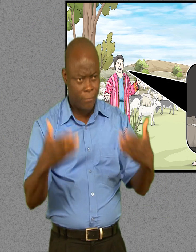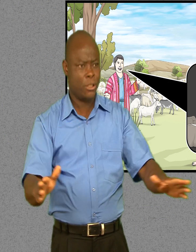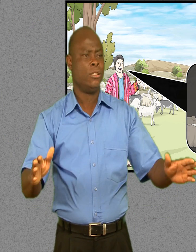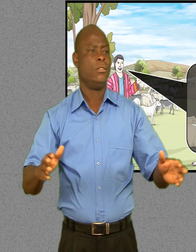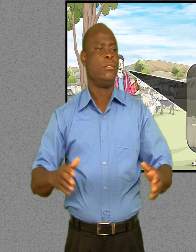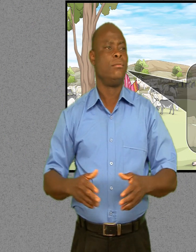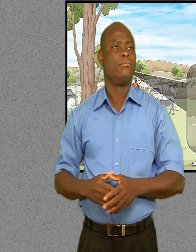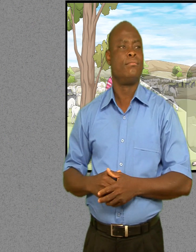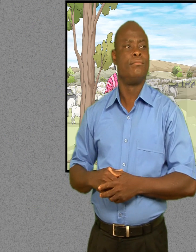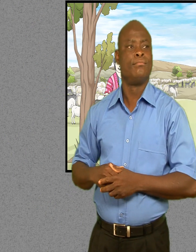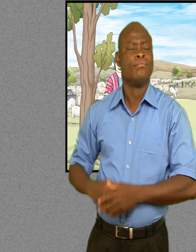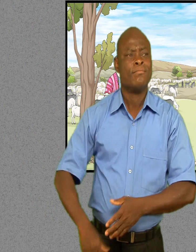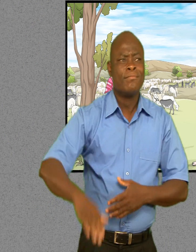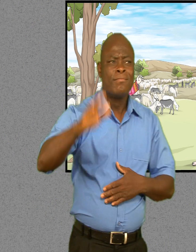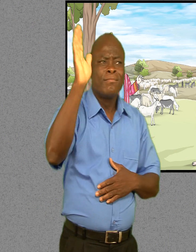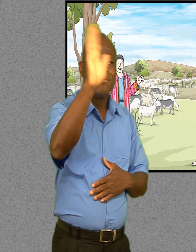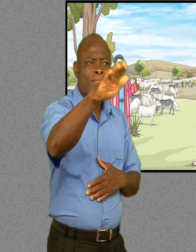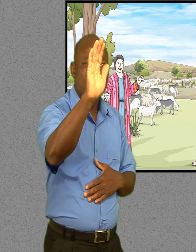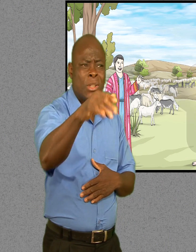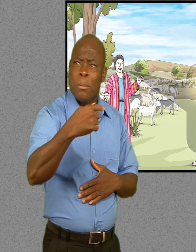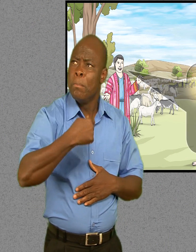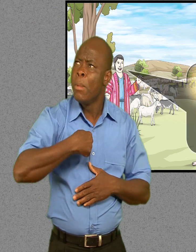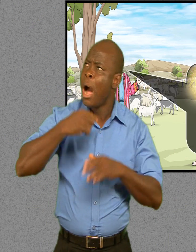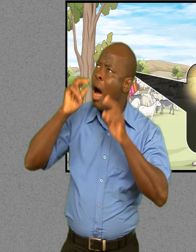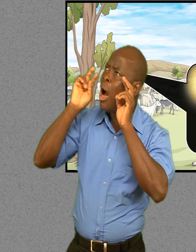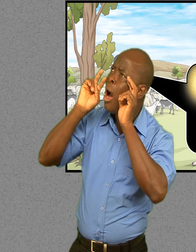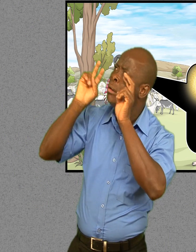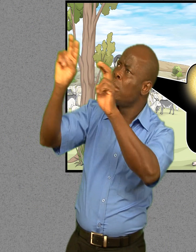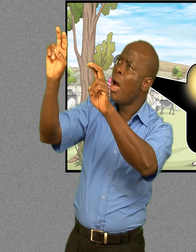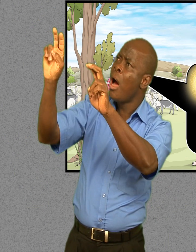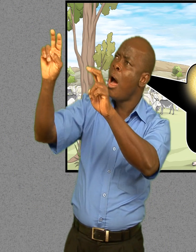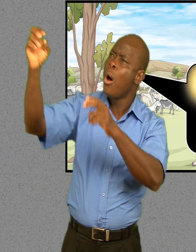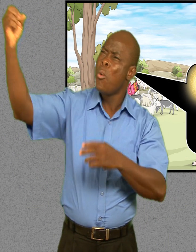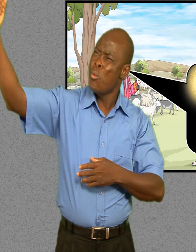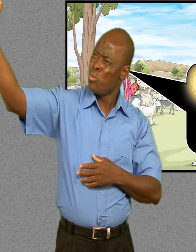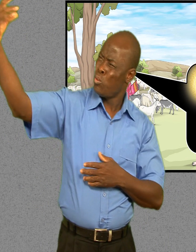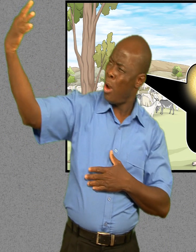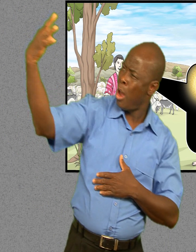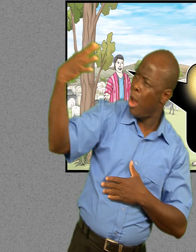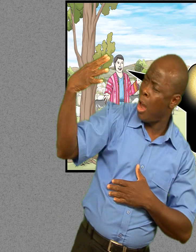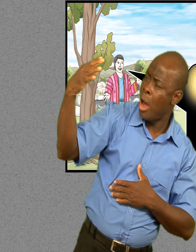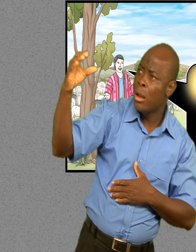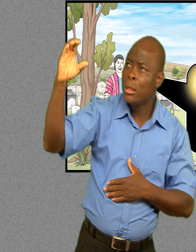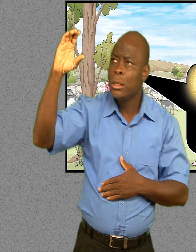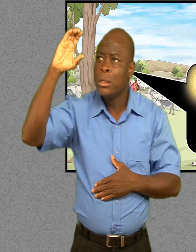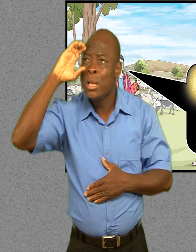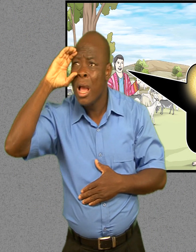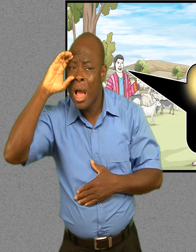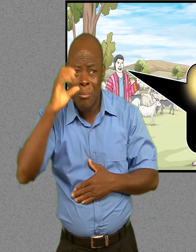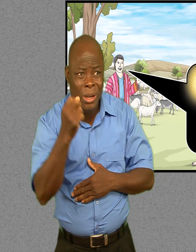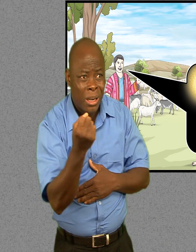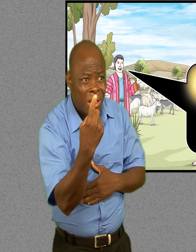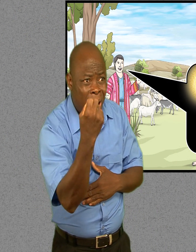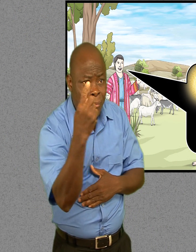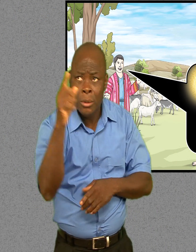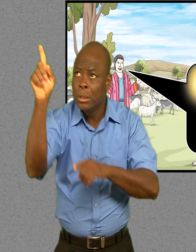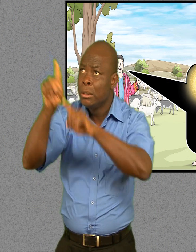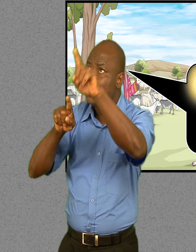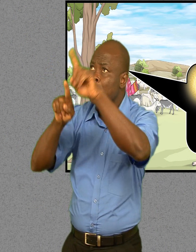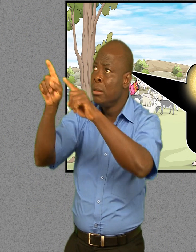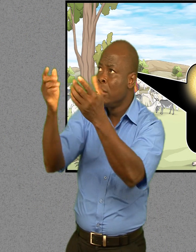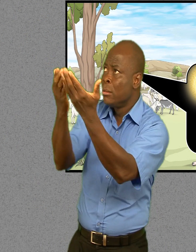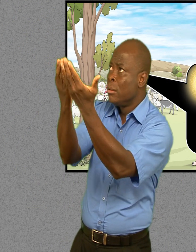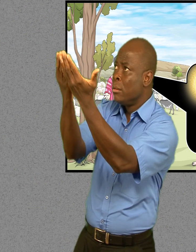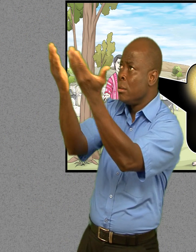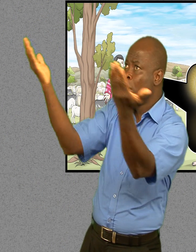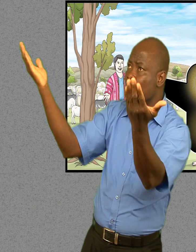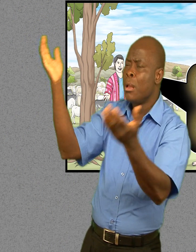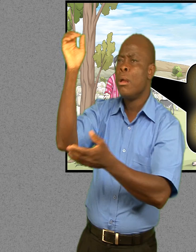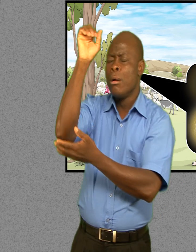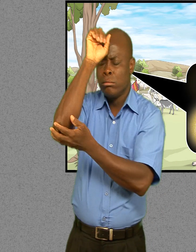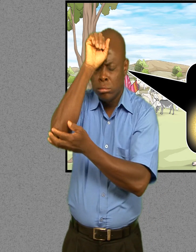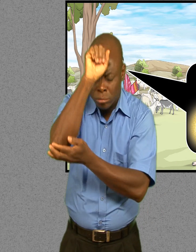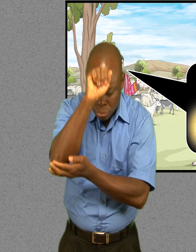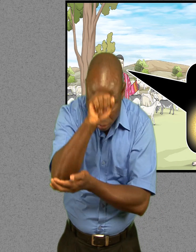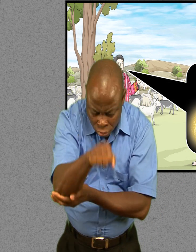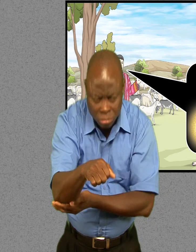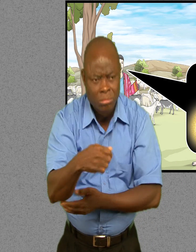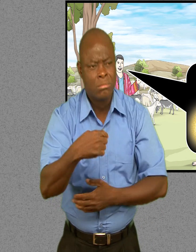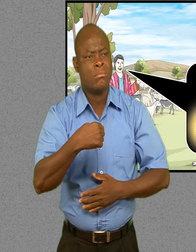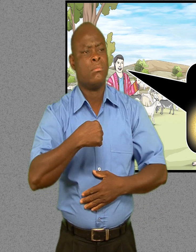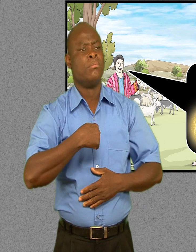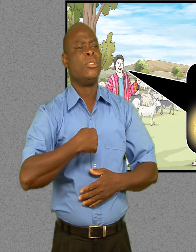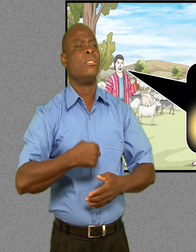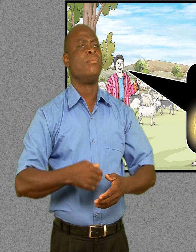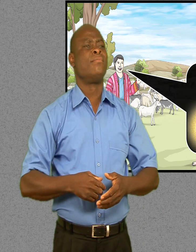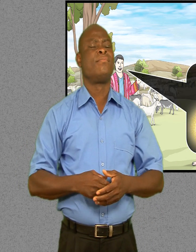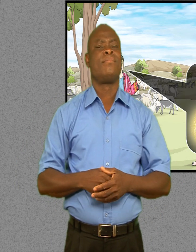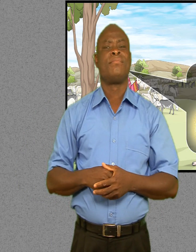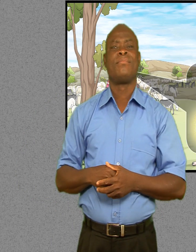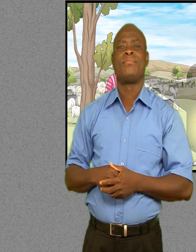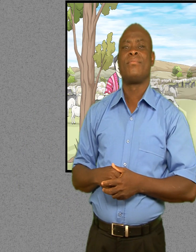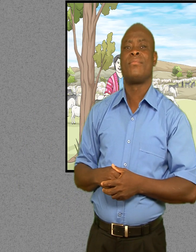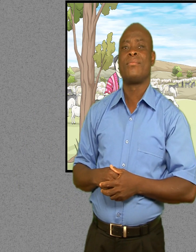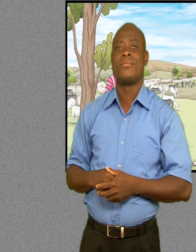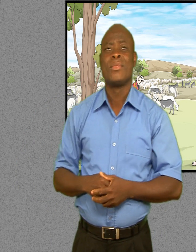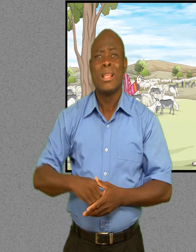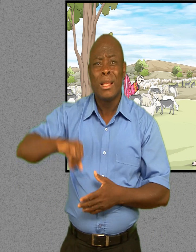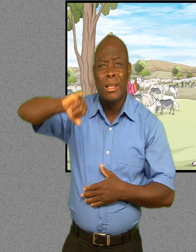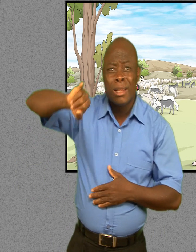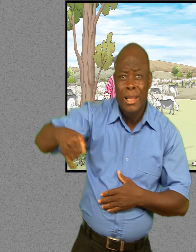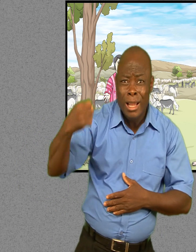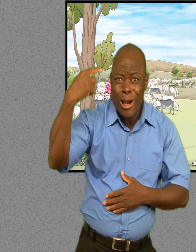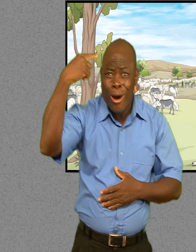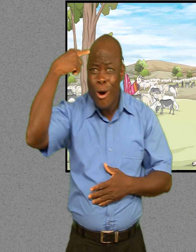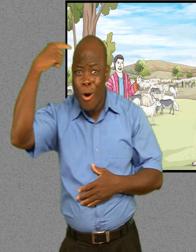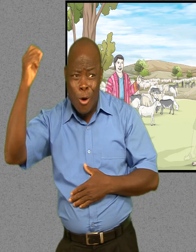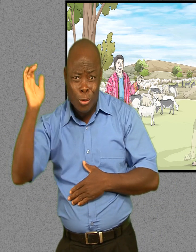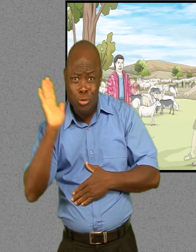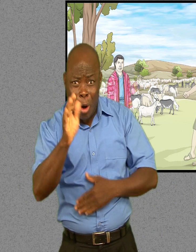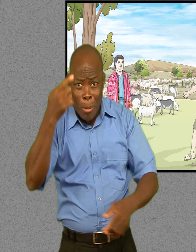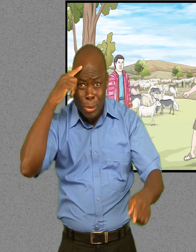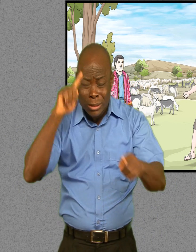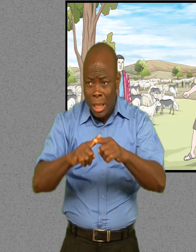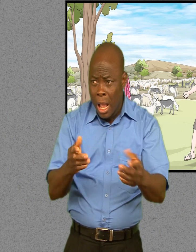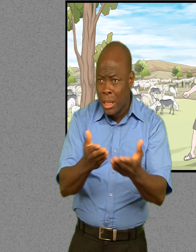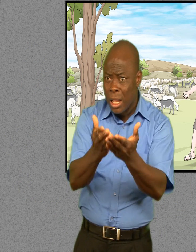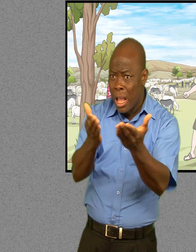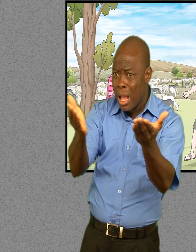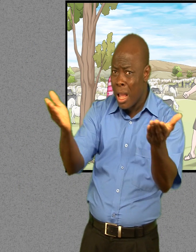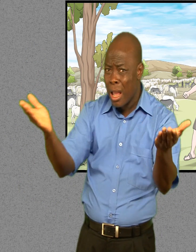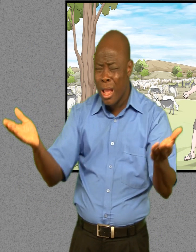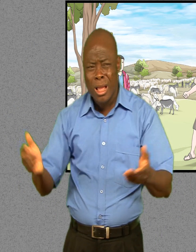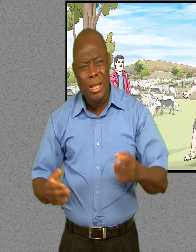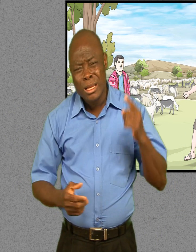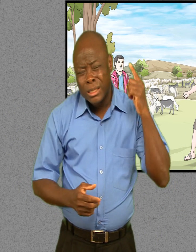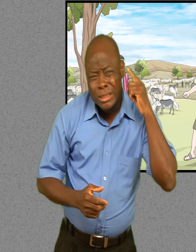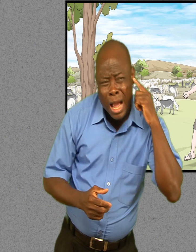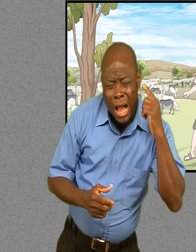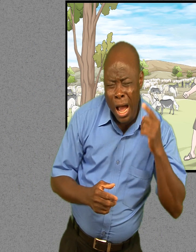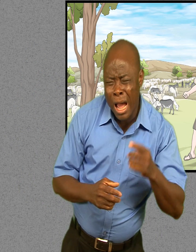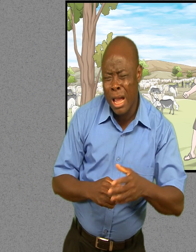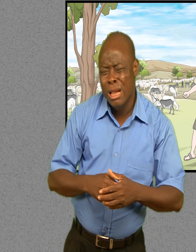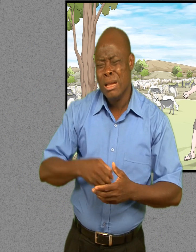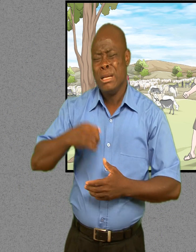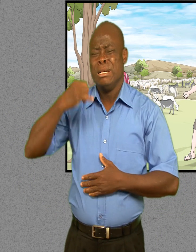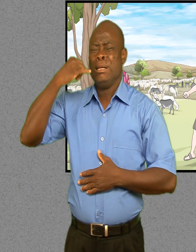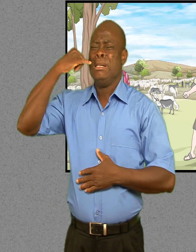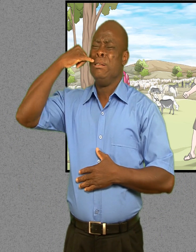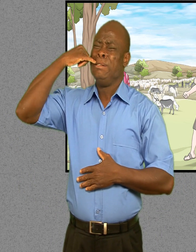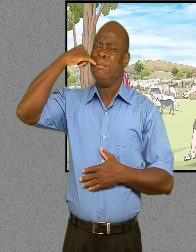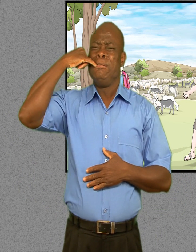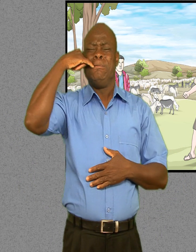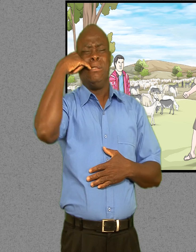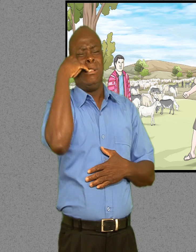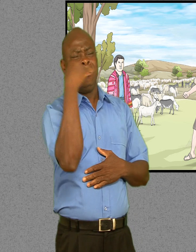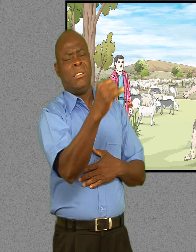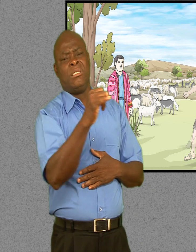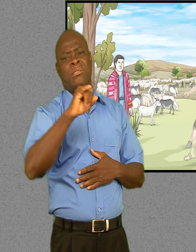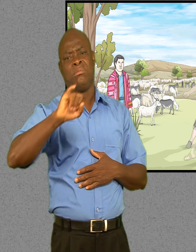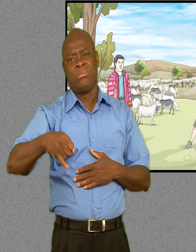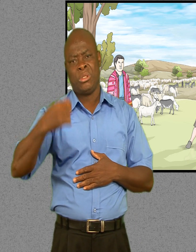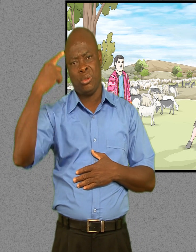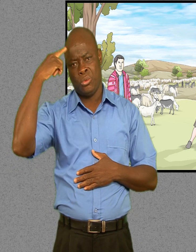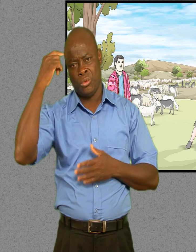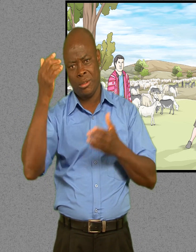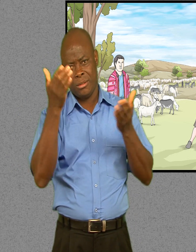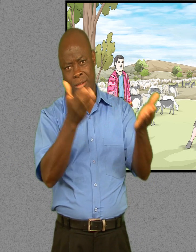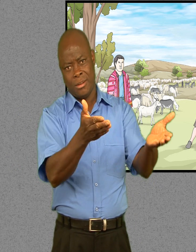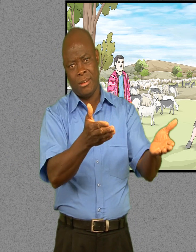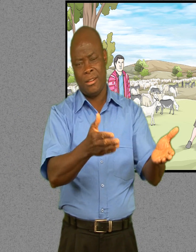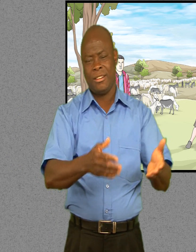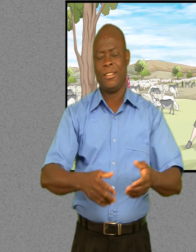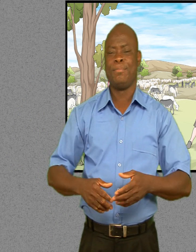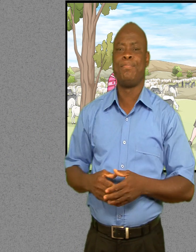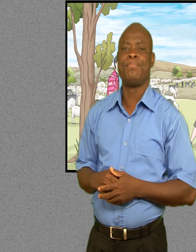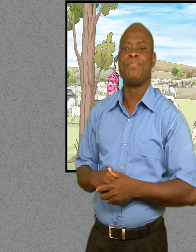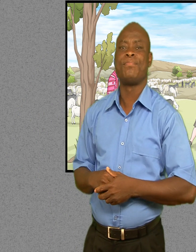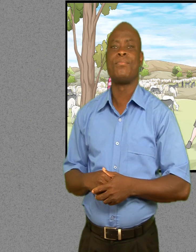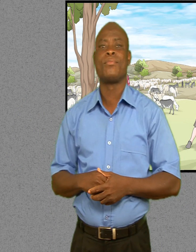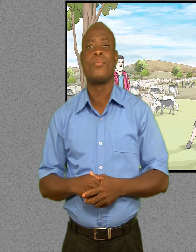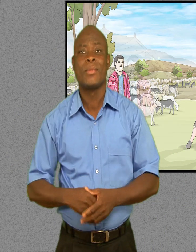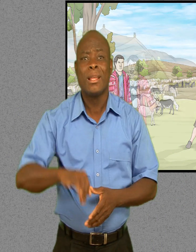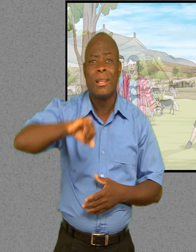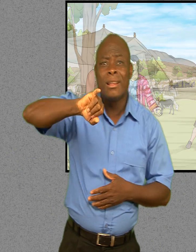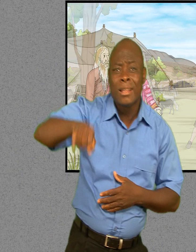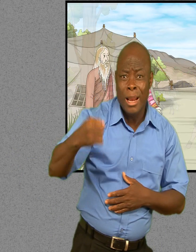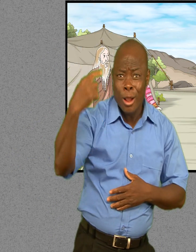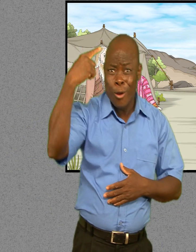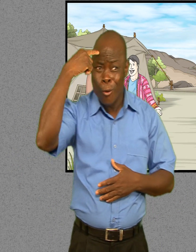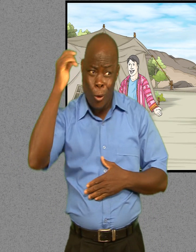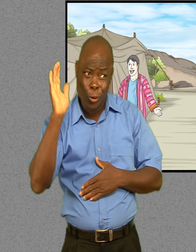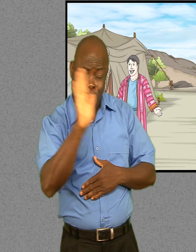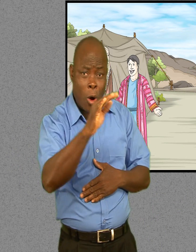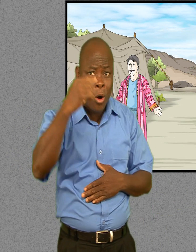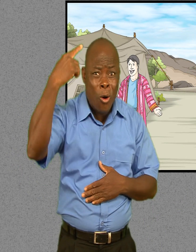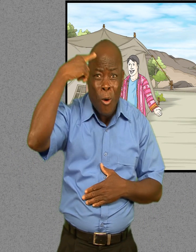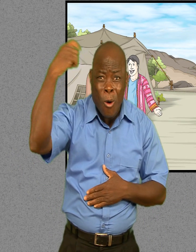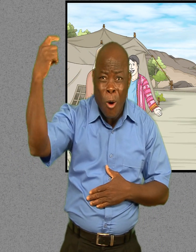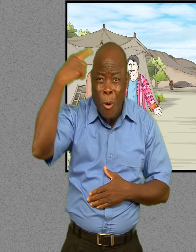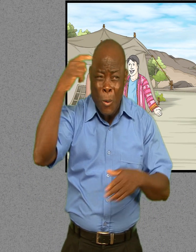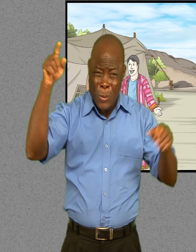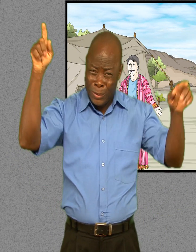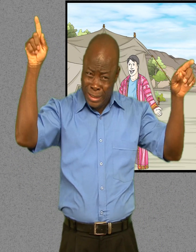“Look,” he said, “I had another dream, and this time the sun and moon and eleven stars were bowing down to me.”